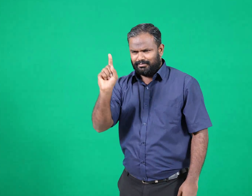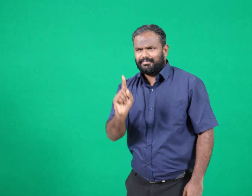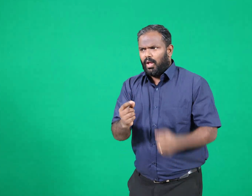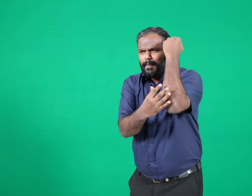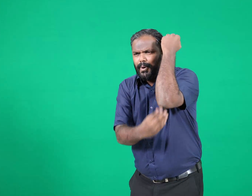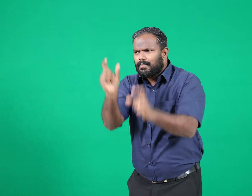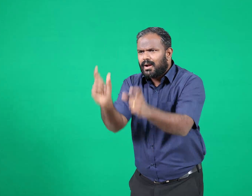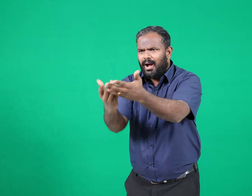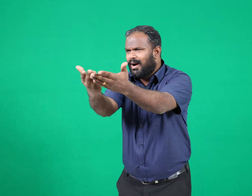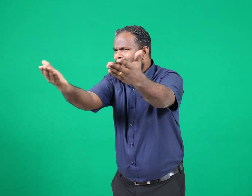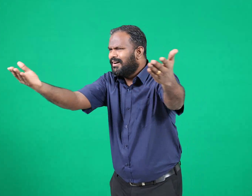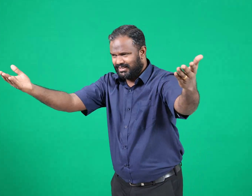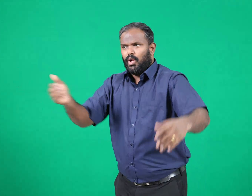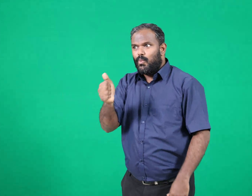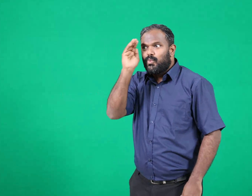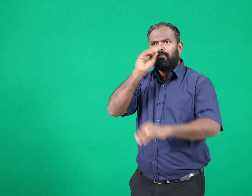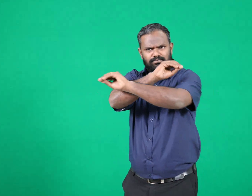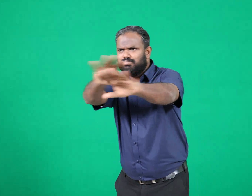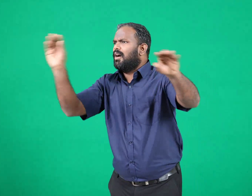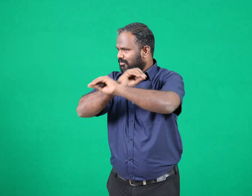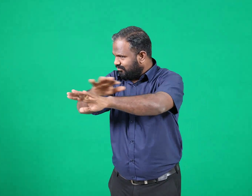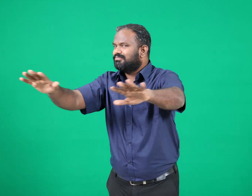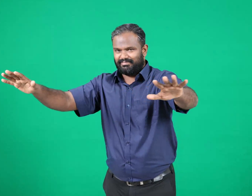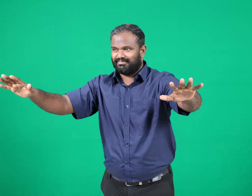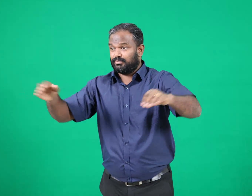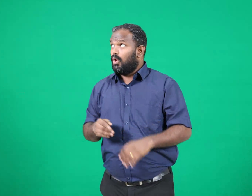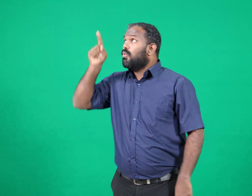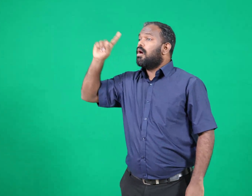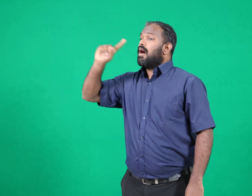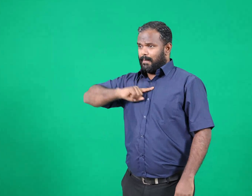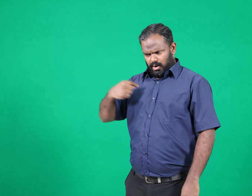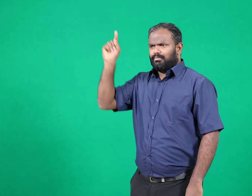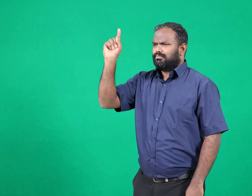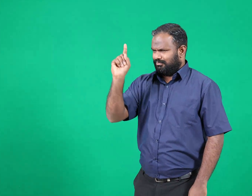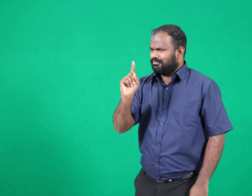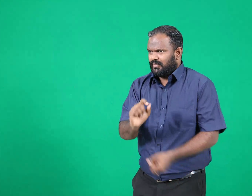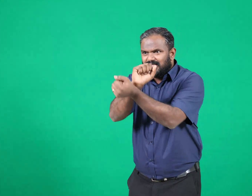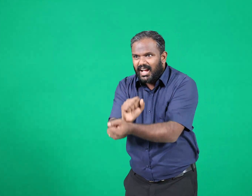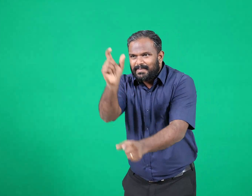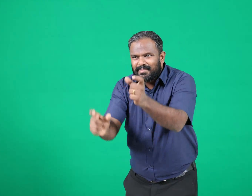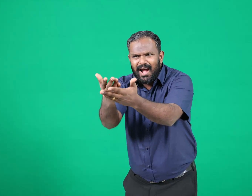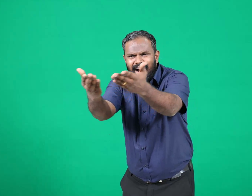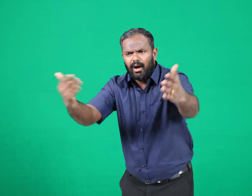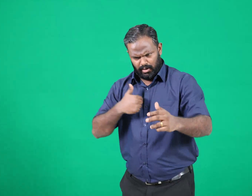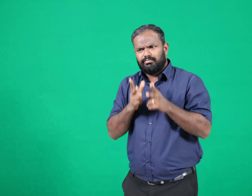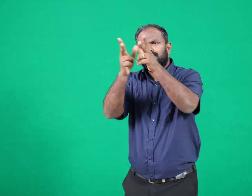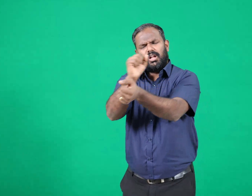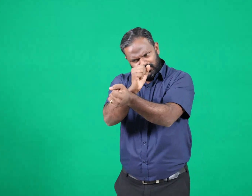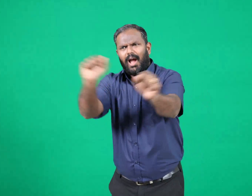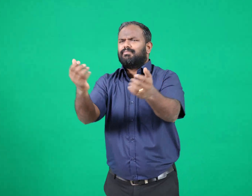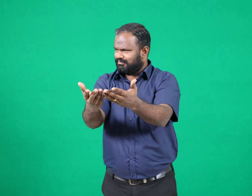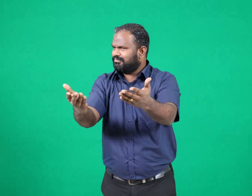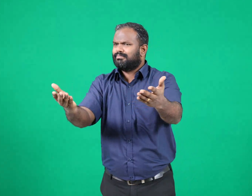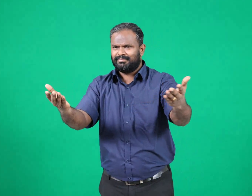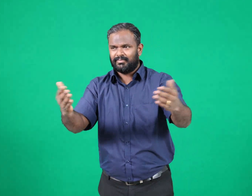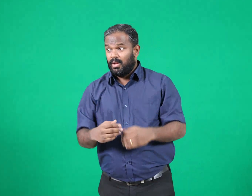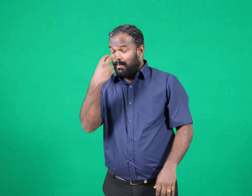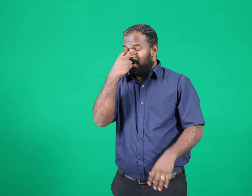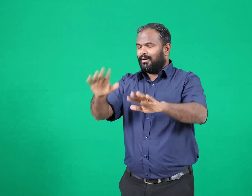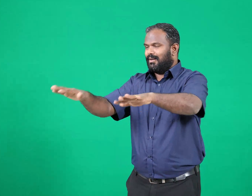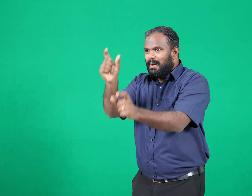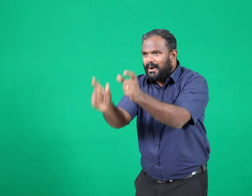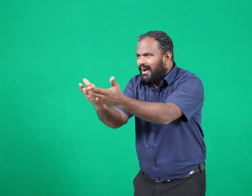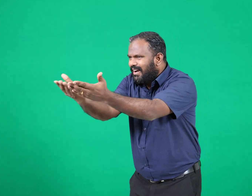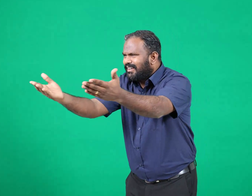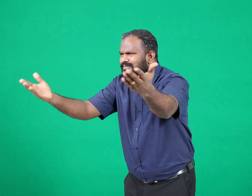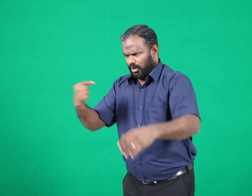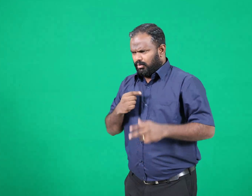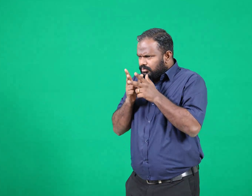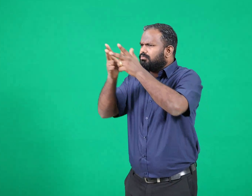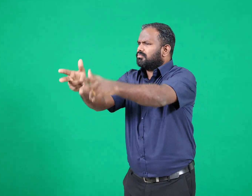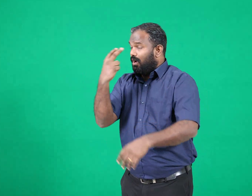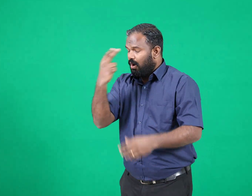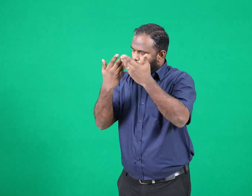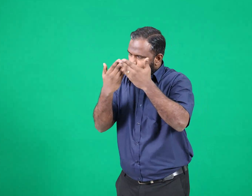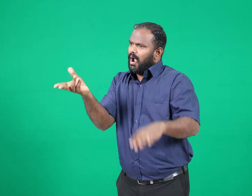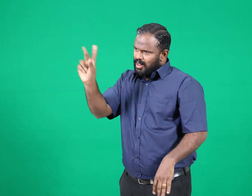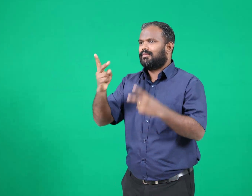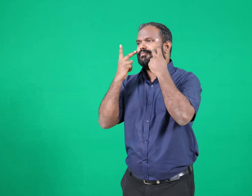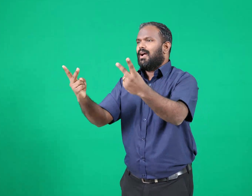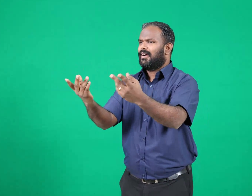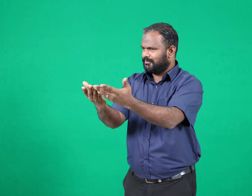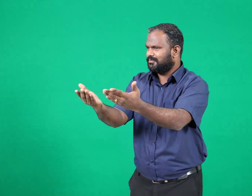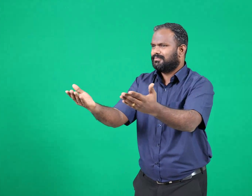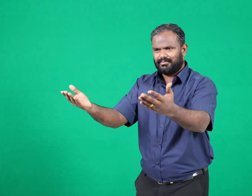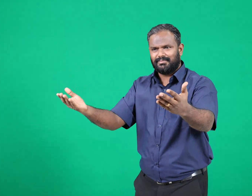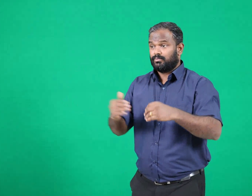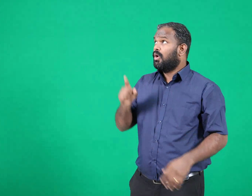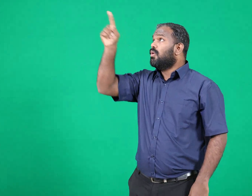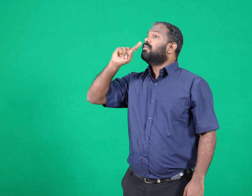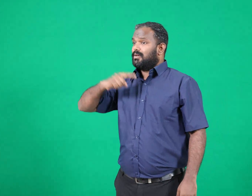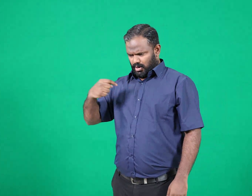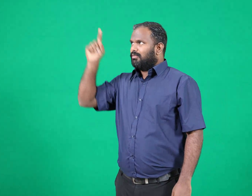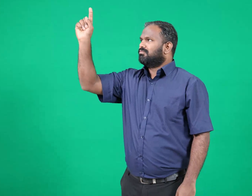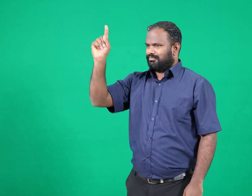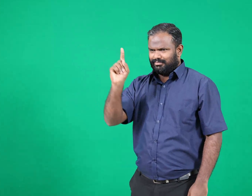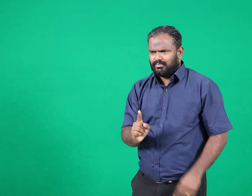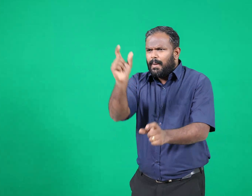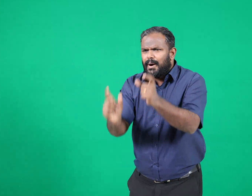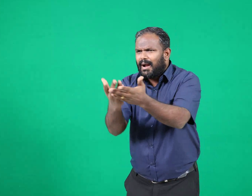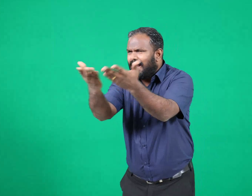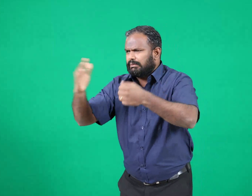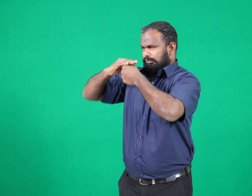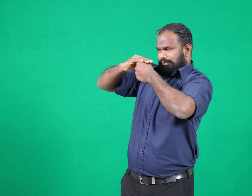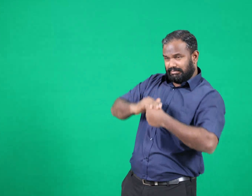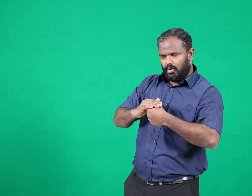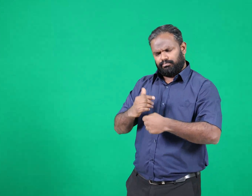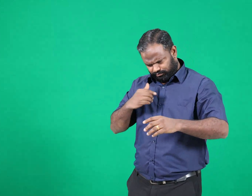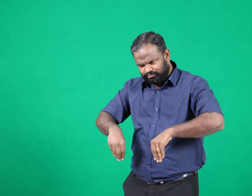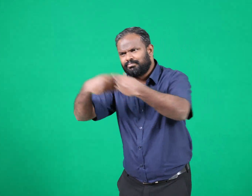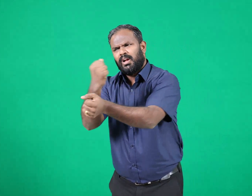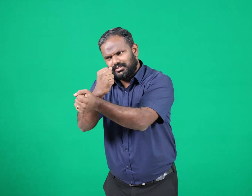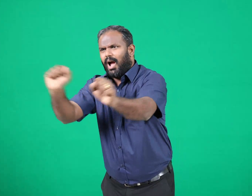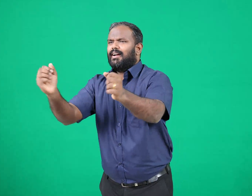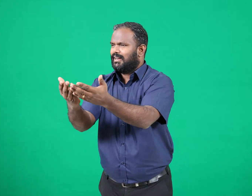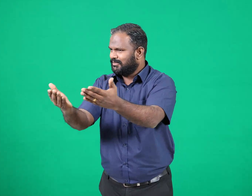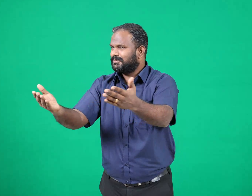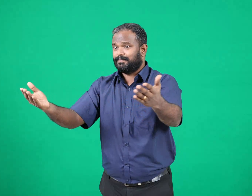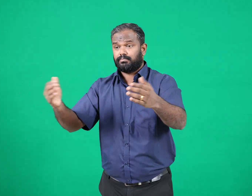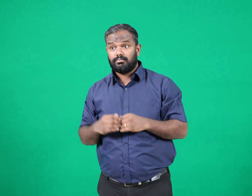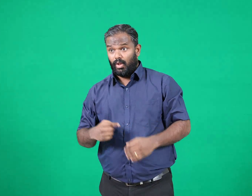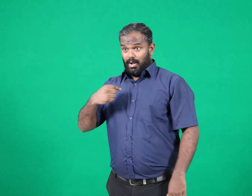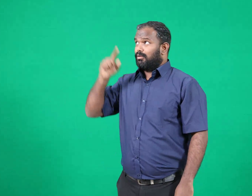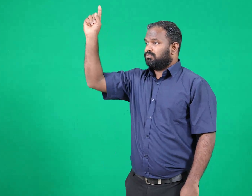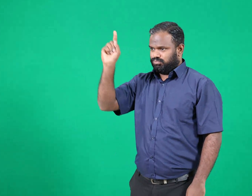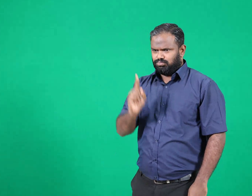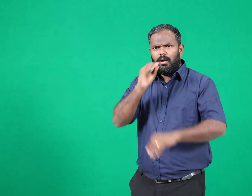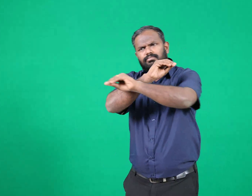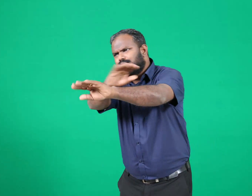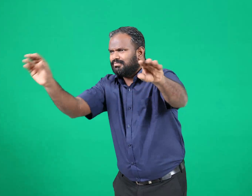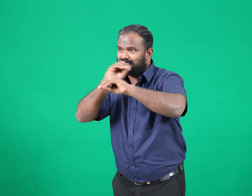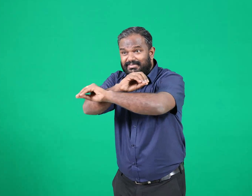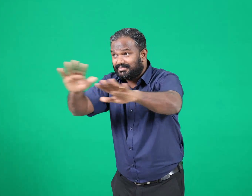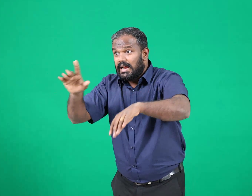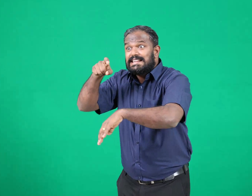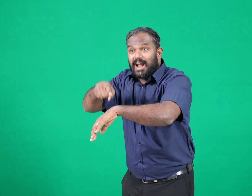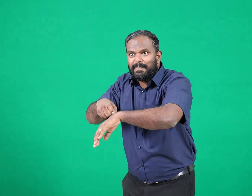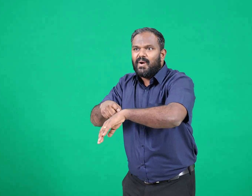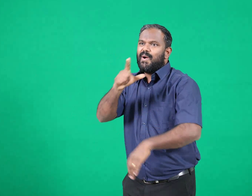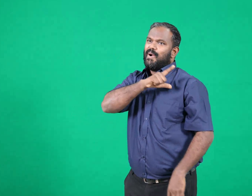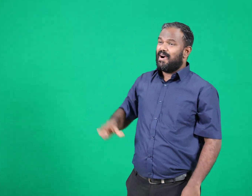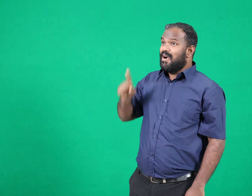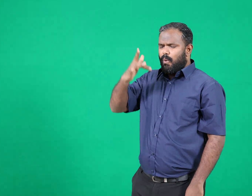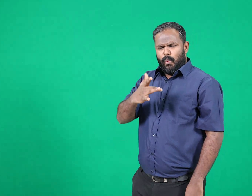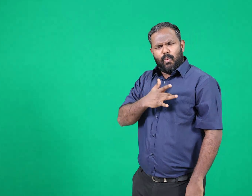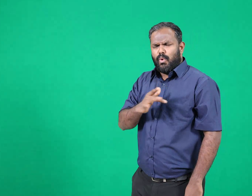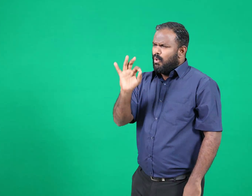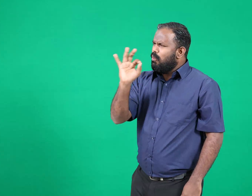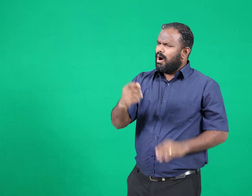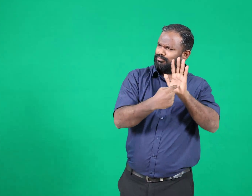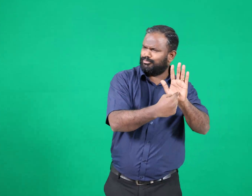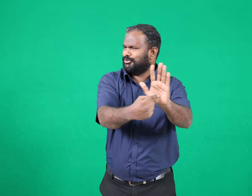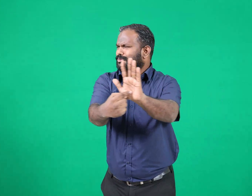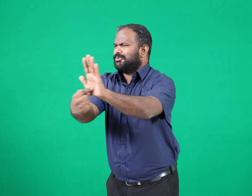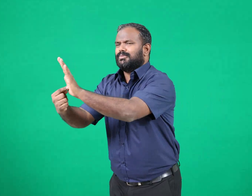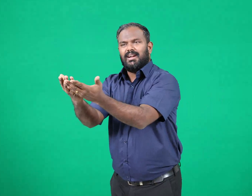Unrolling it, He found the place where it was written: "The Spirit of the Lord is on Me, because He has anointed Me to preach good news to the poor.